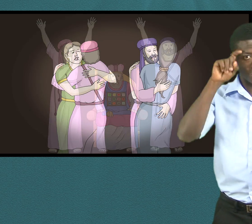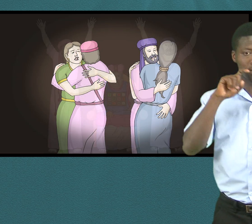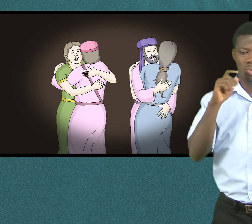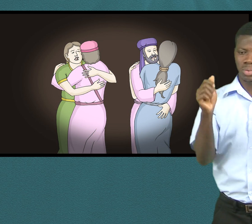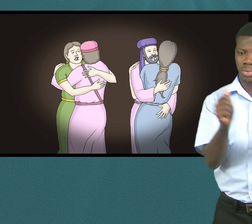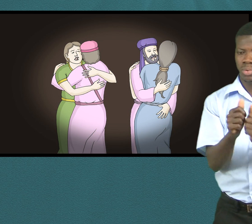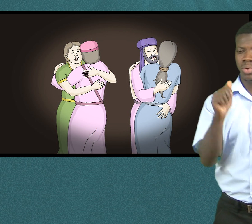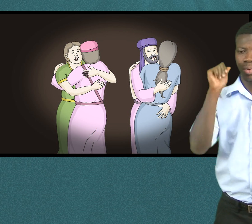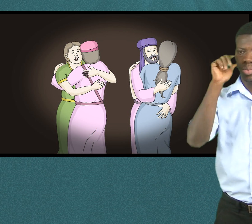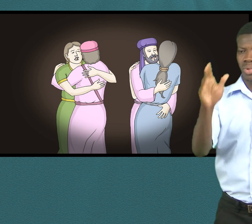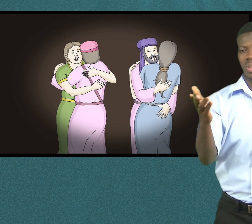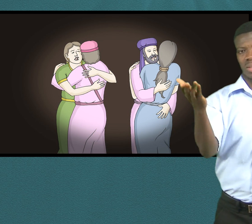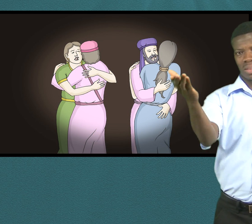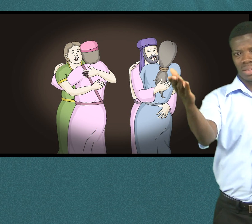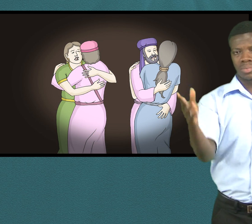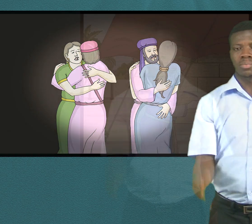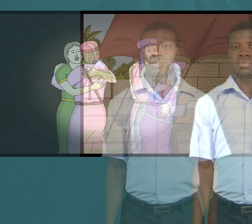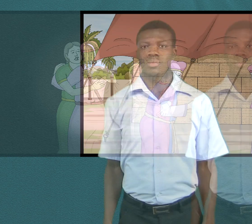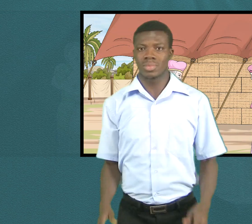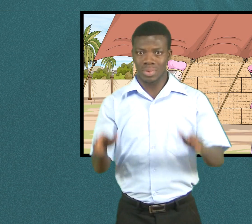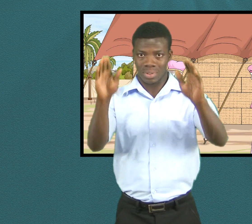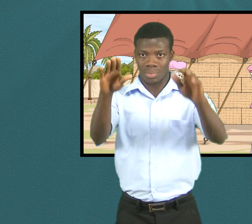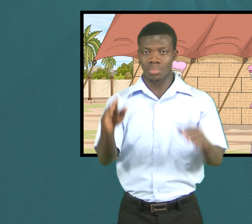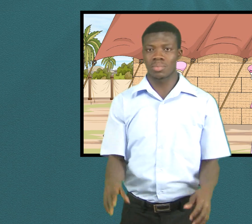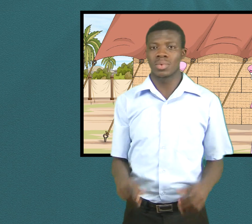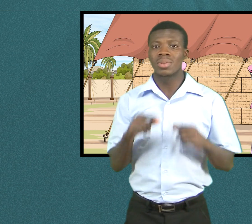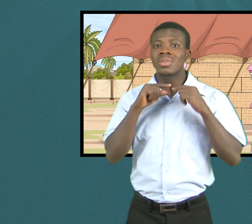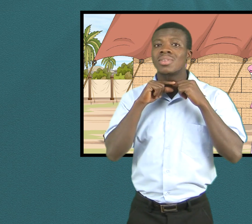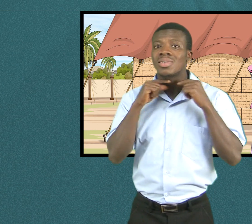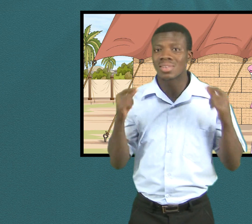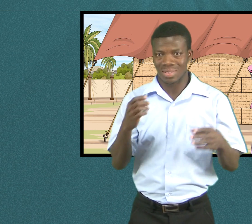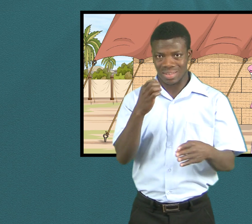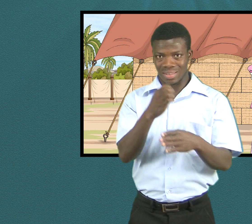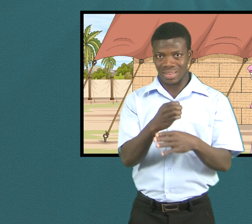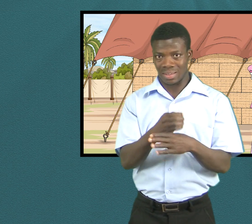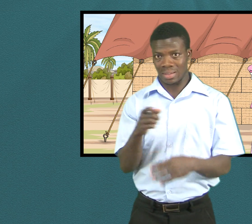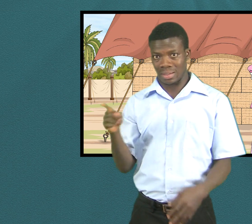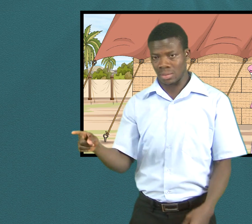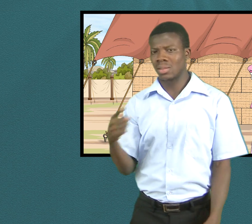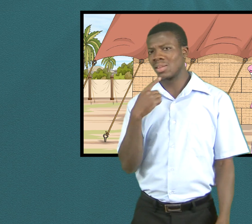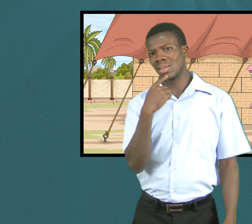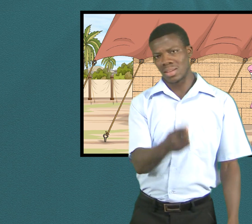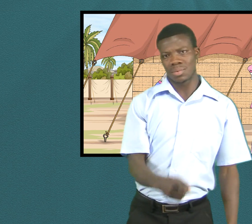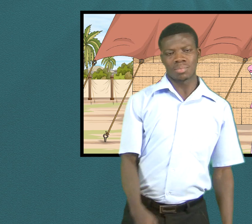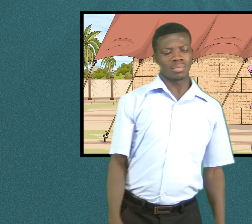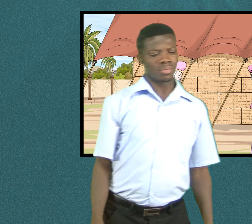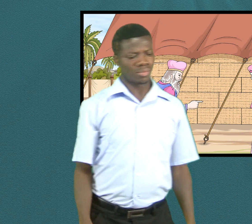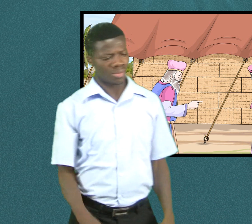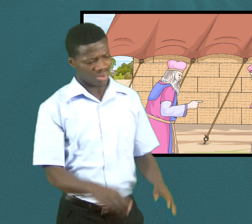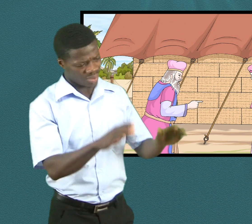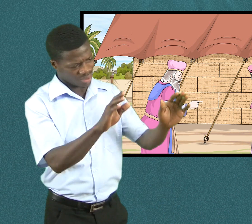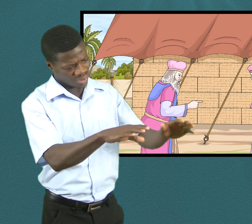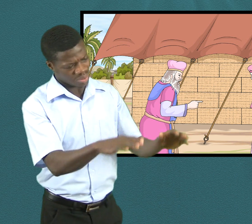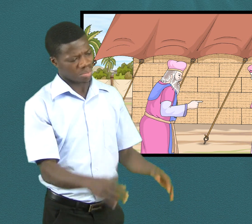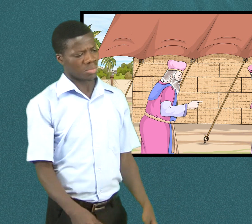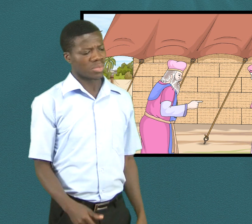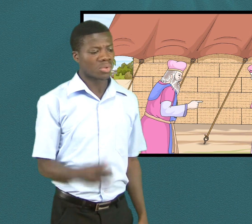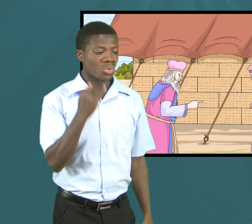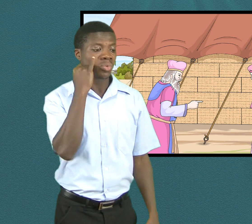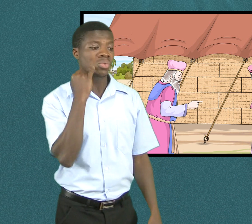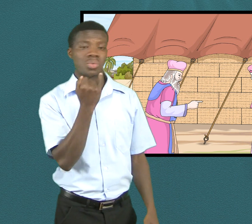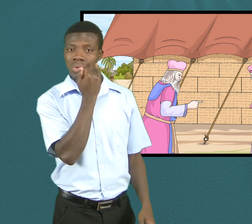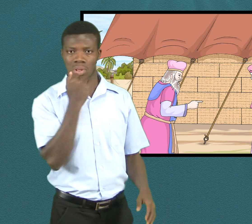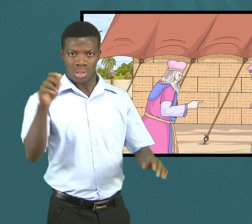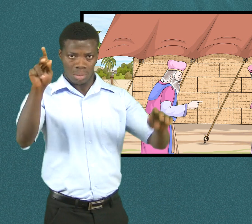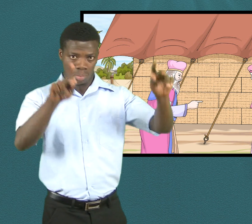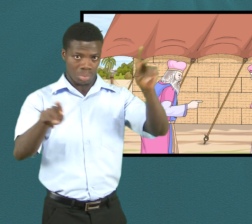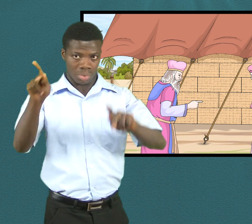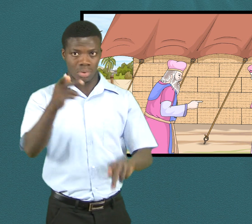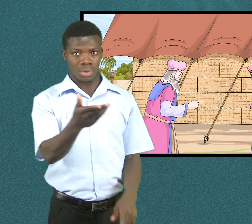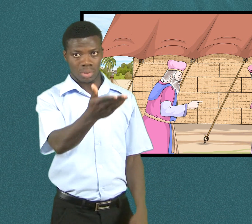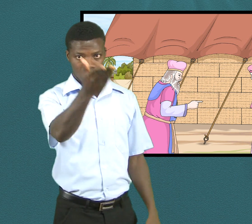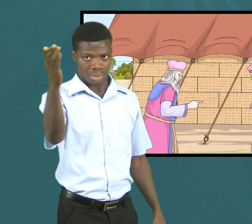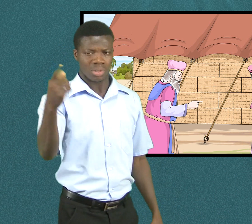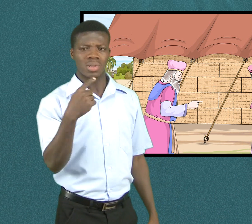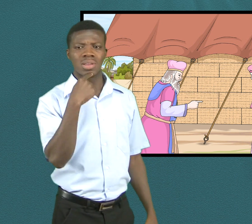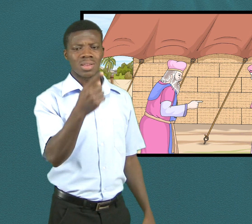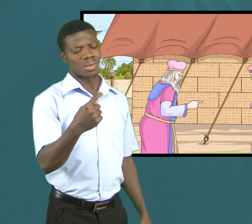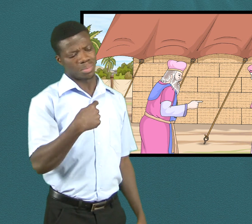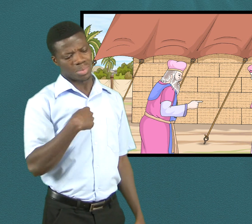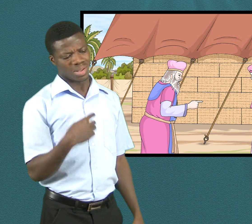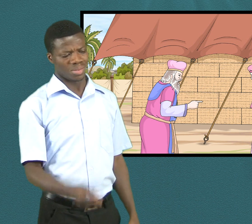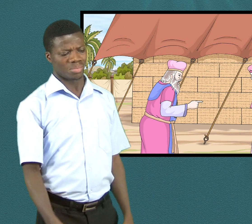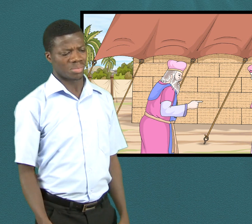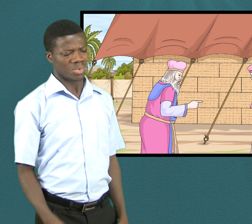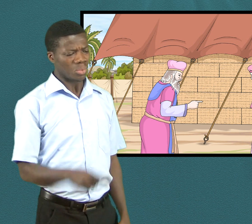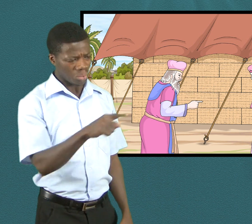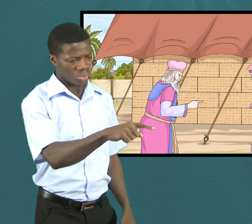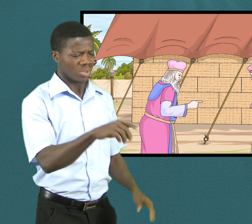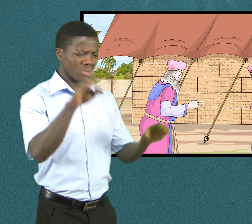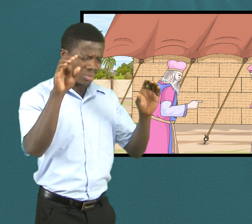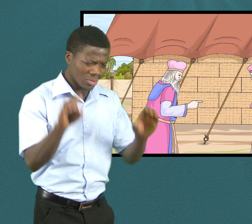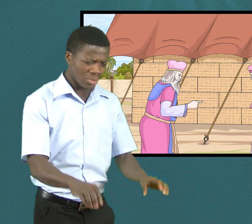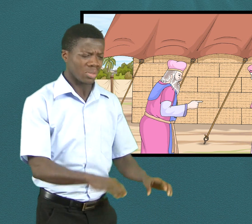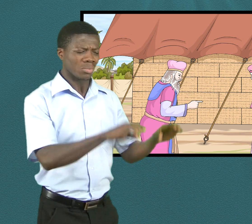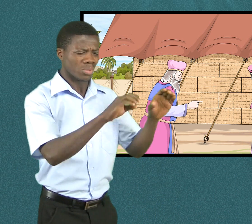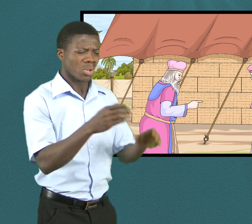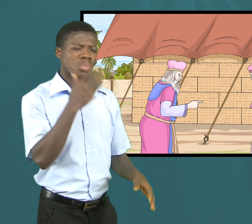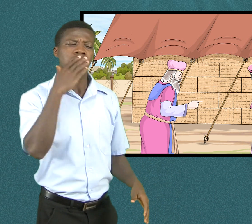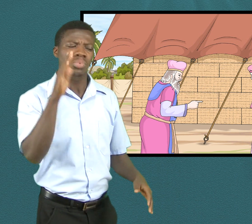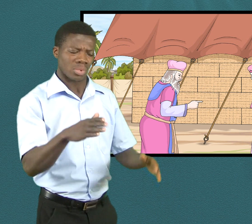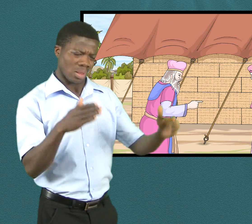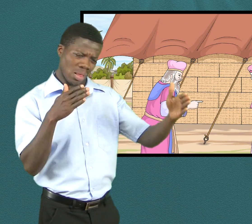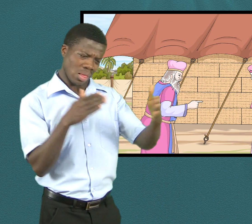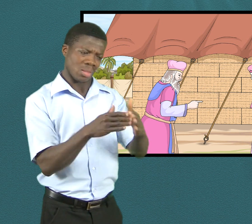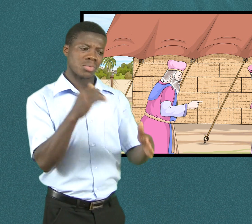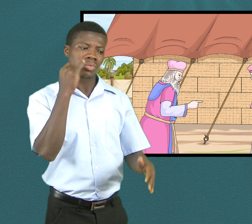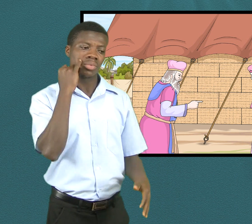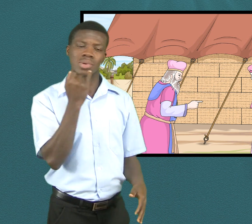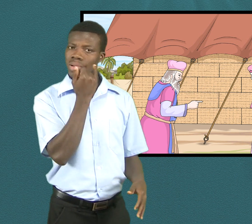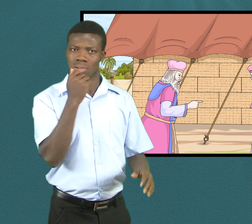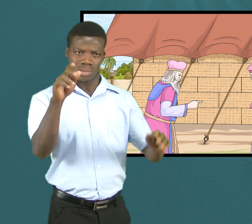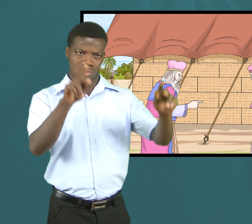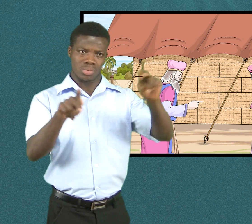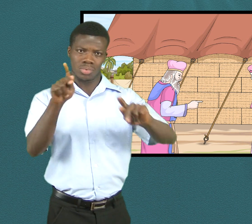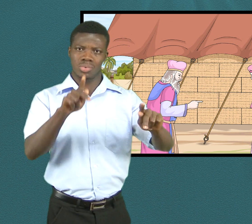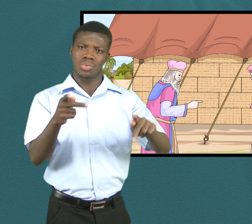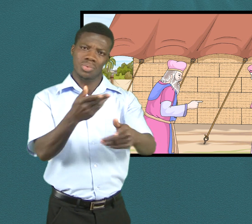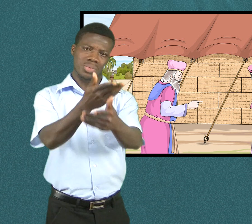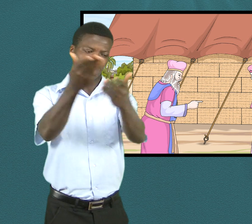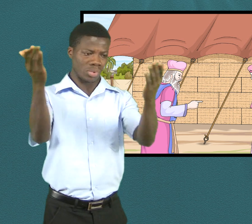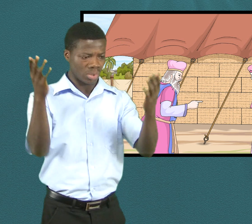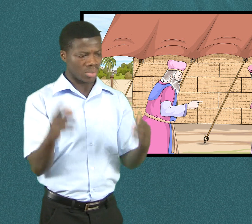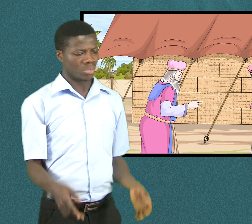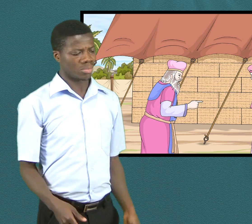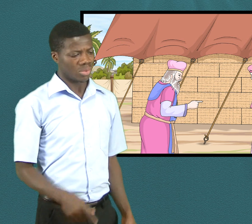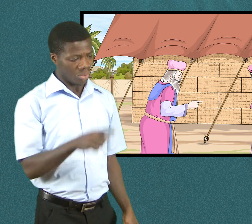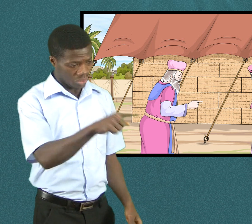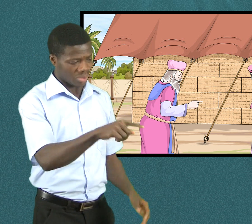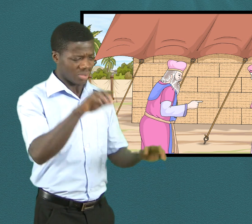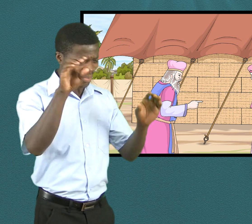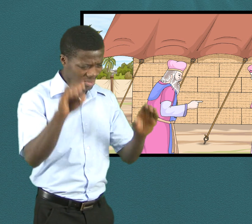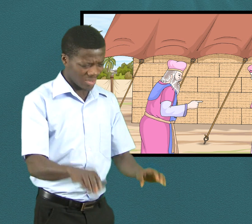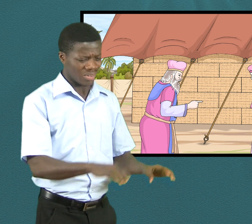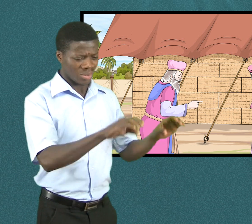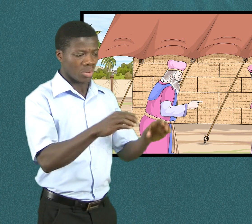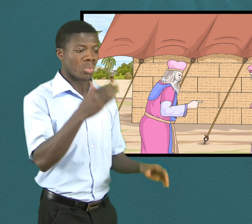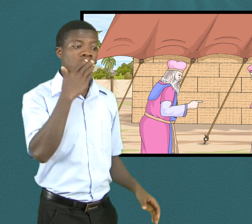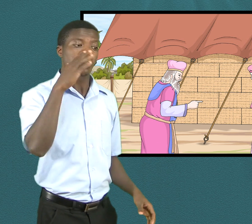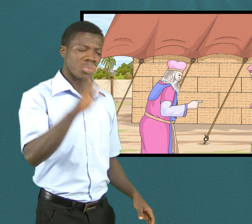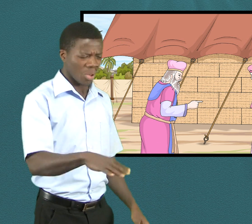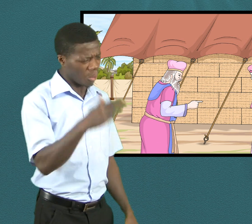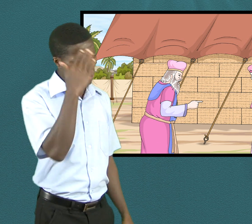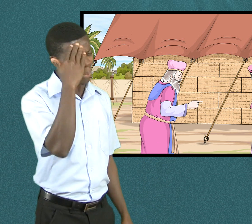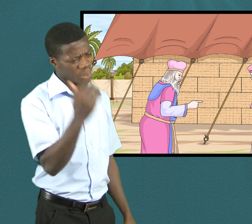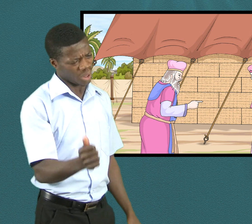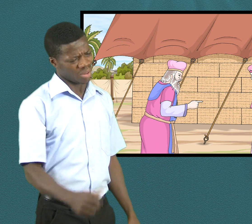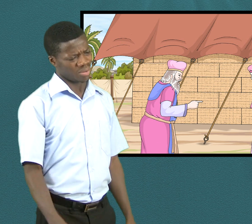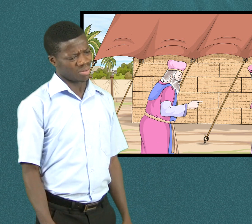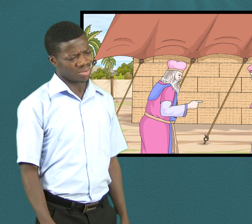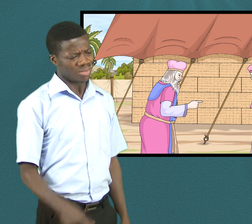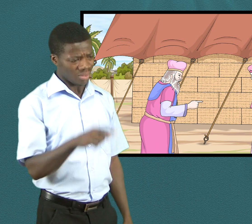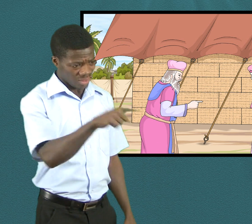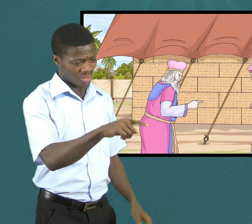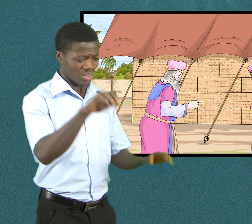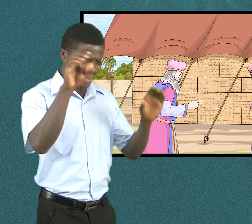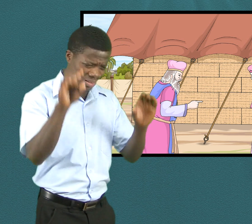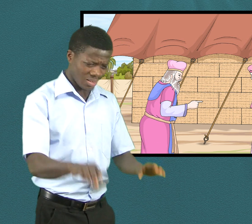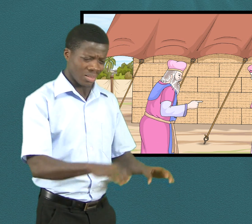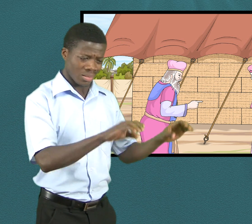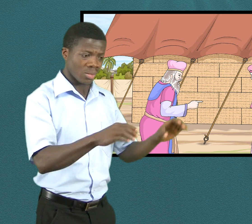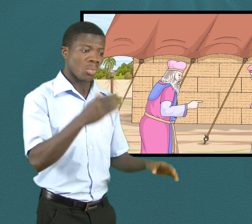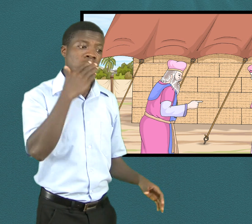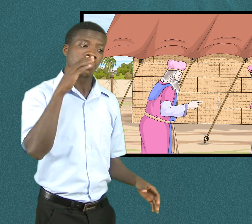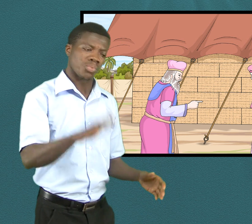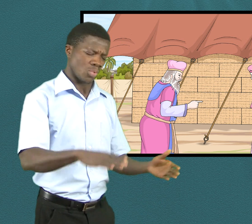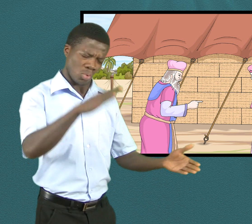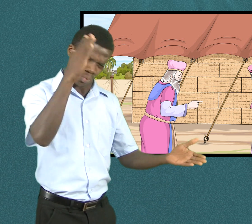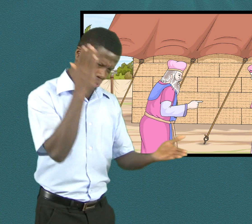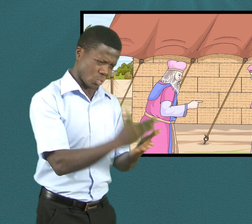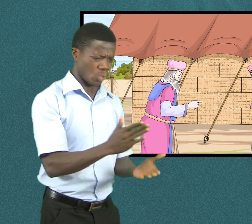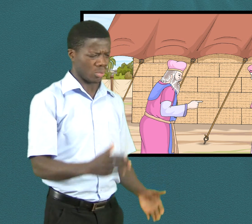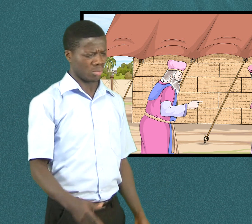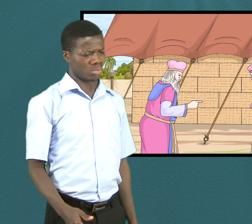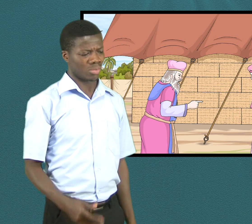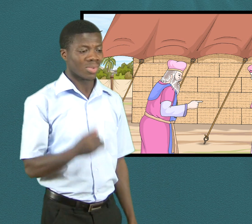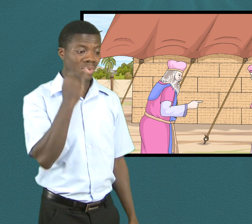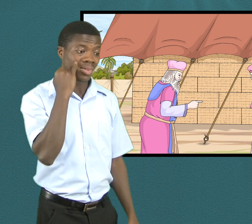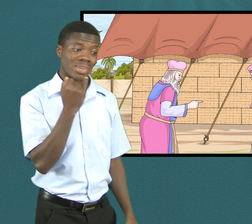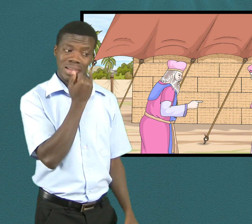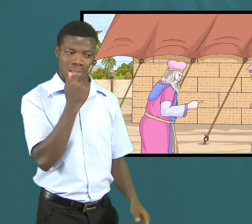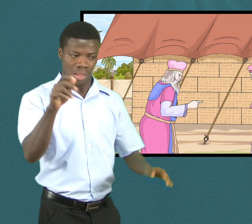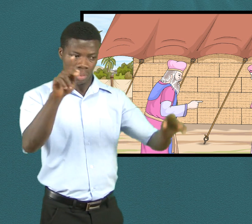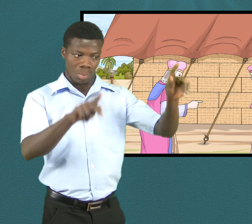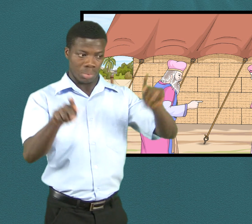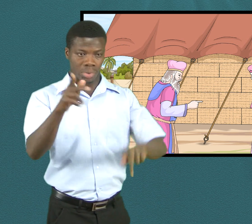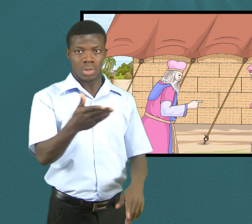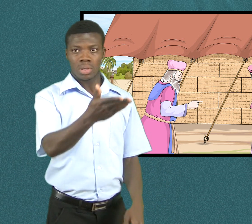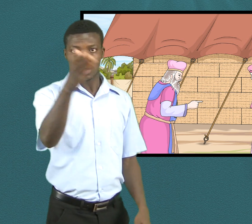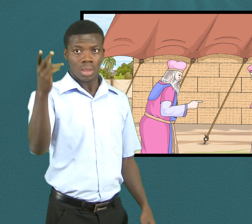“Why are you doing these things?” Eli said to his sons. “I hear about your wicked deeds from all these people. No, my sons;